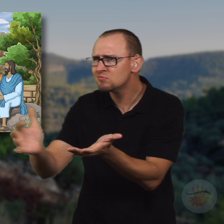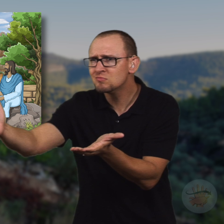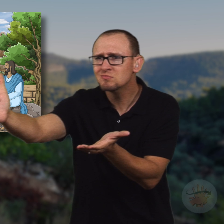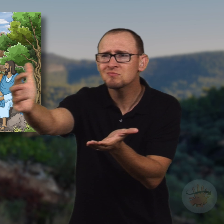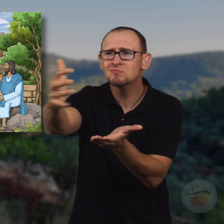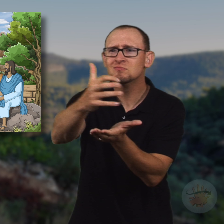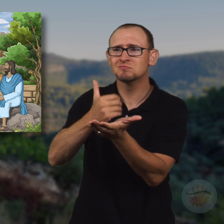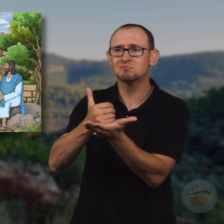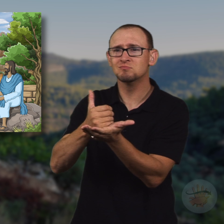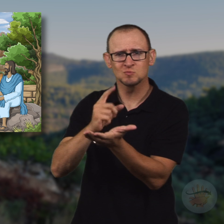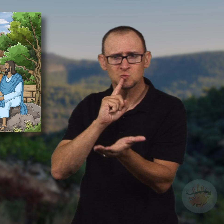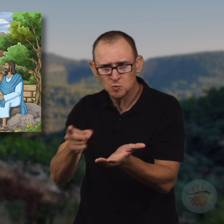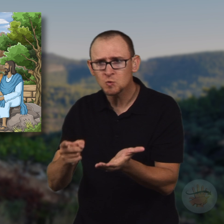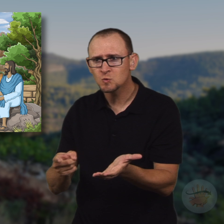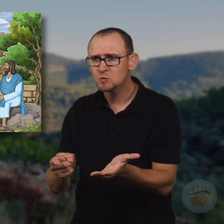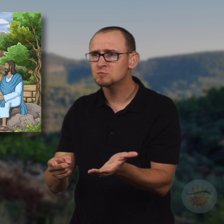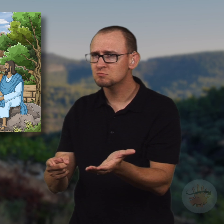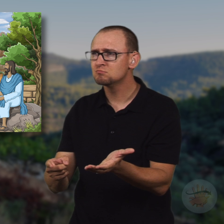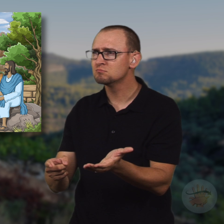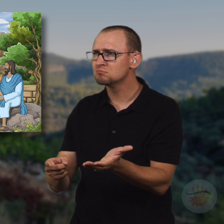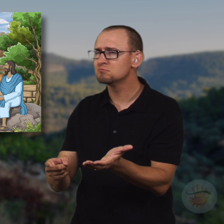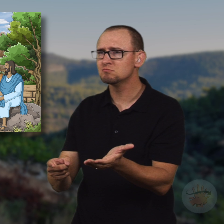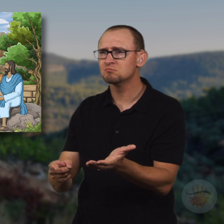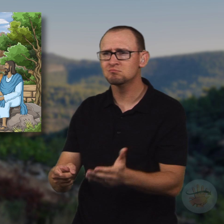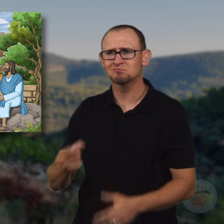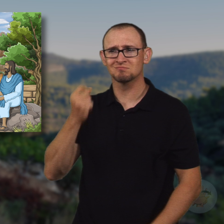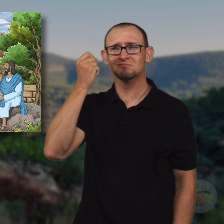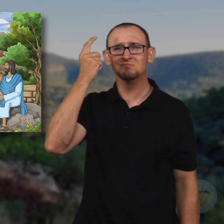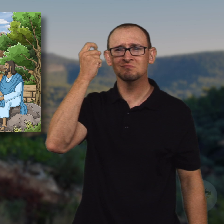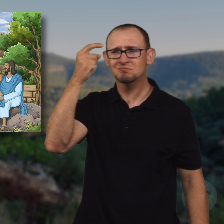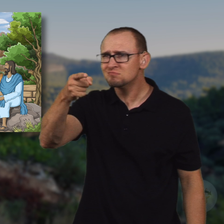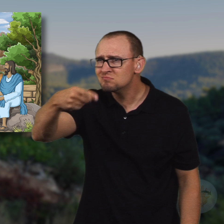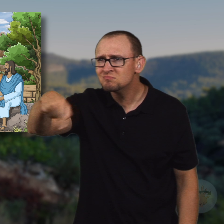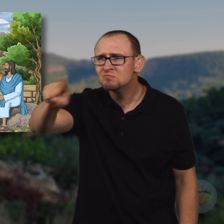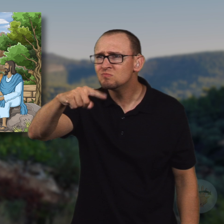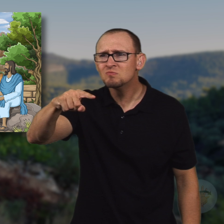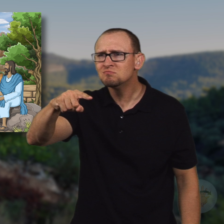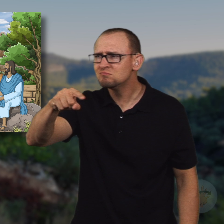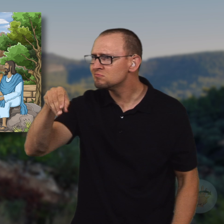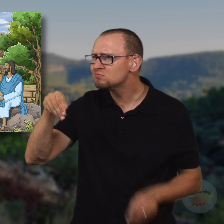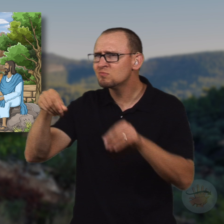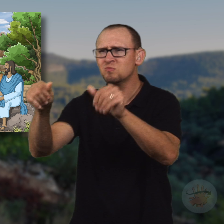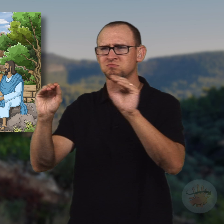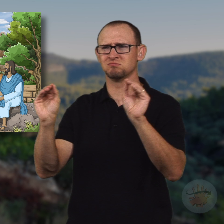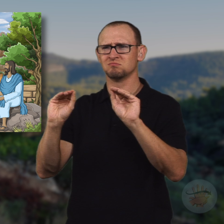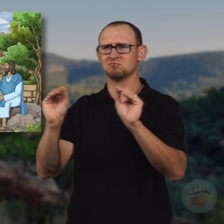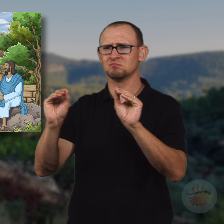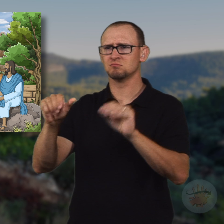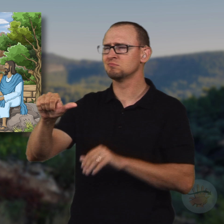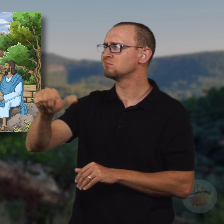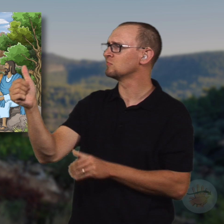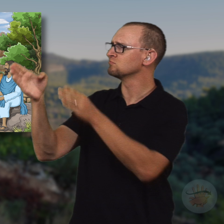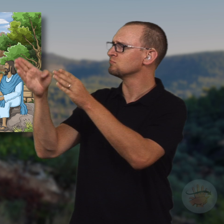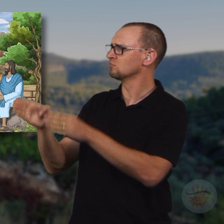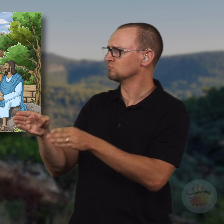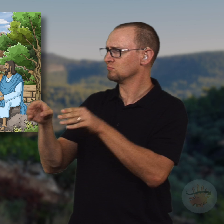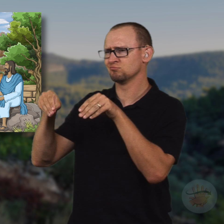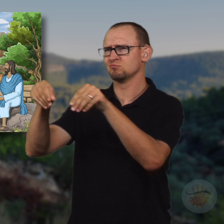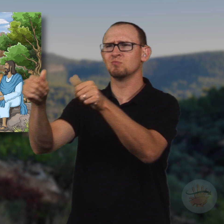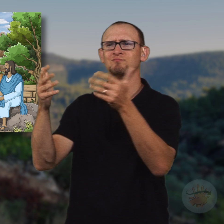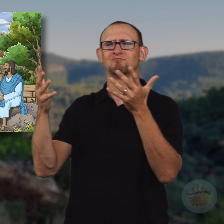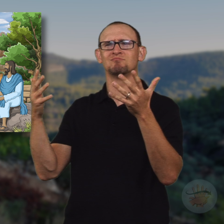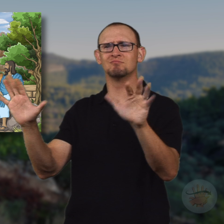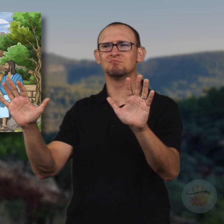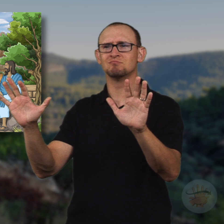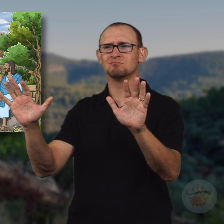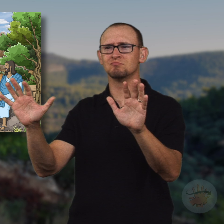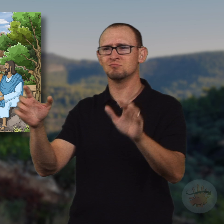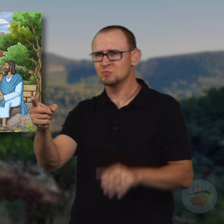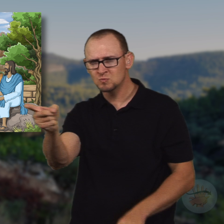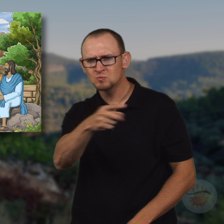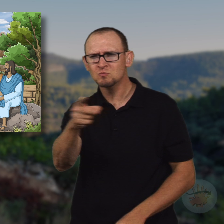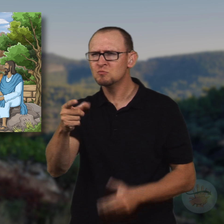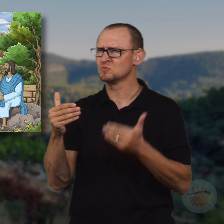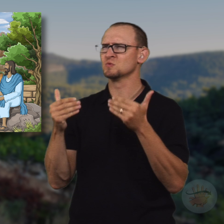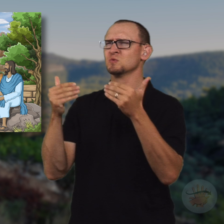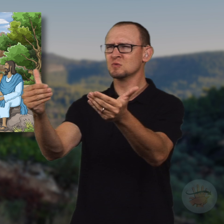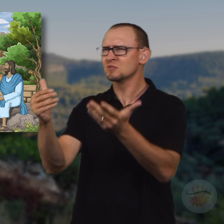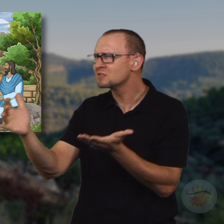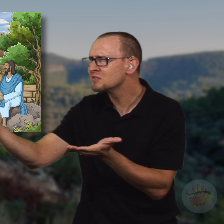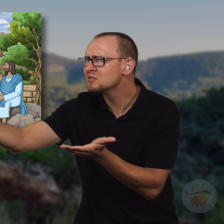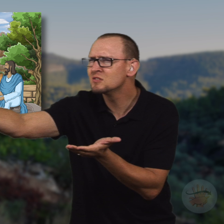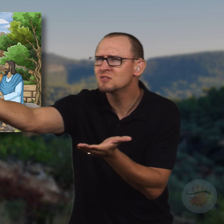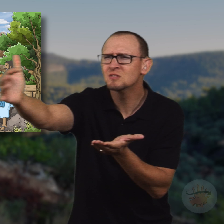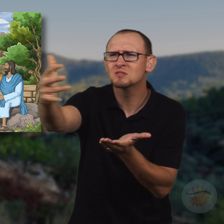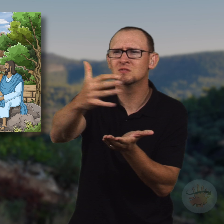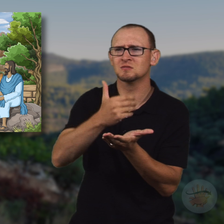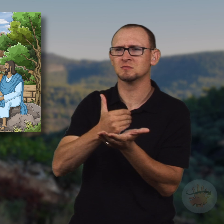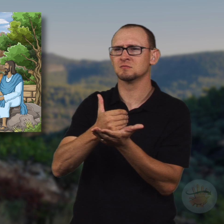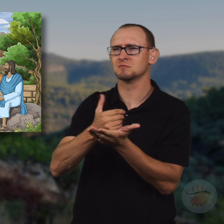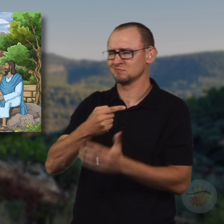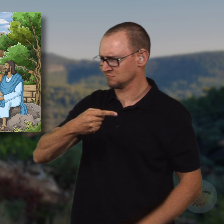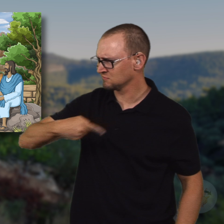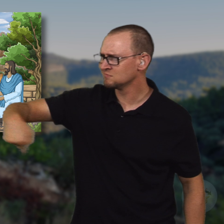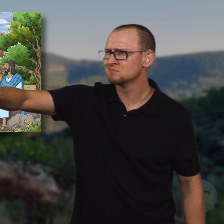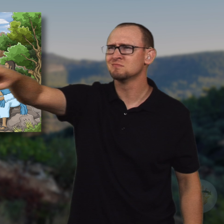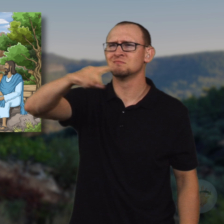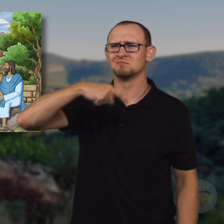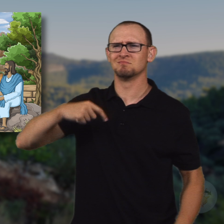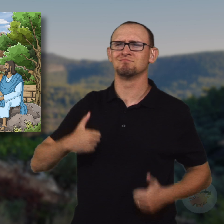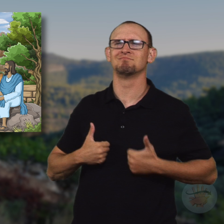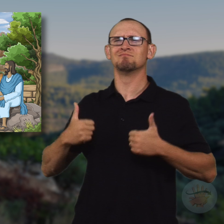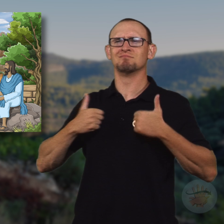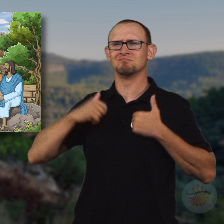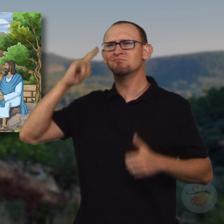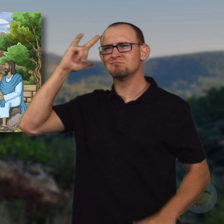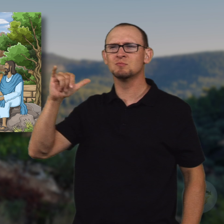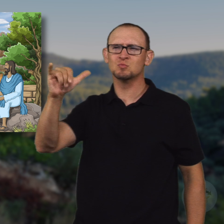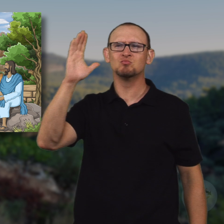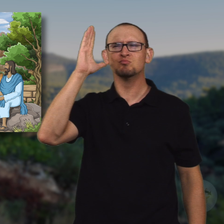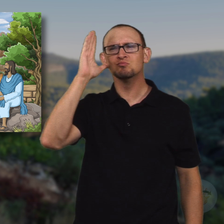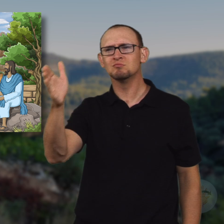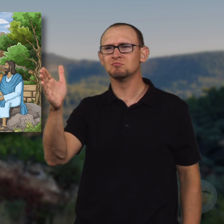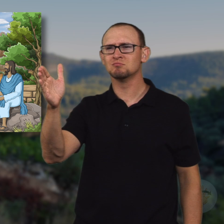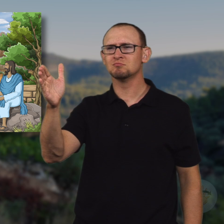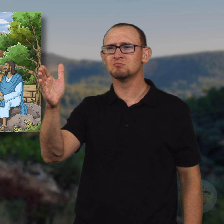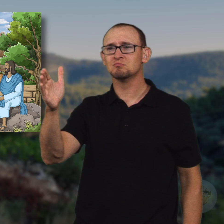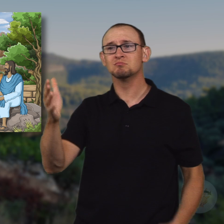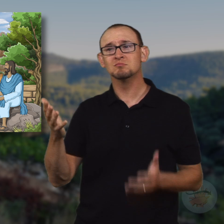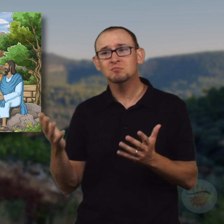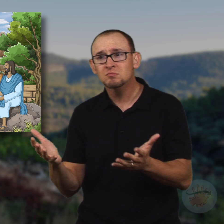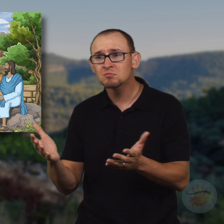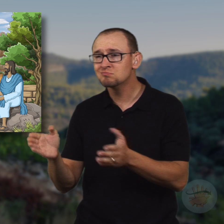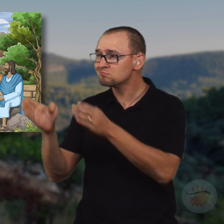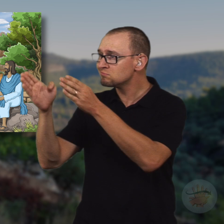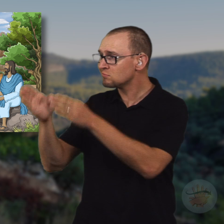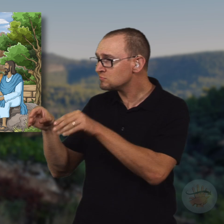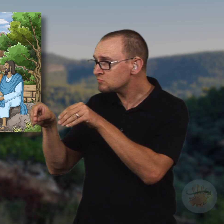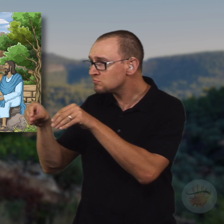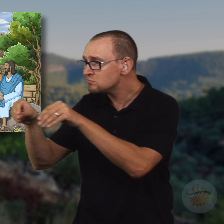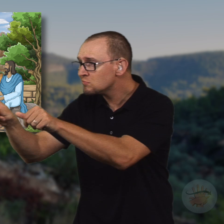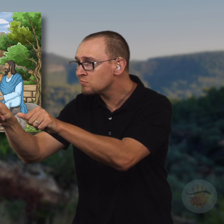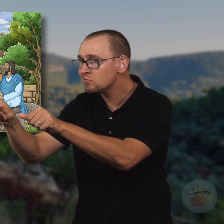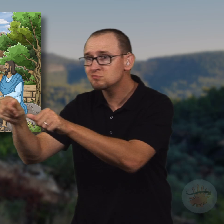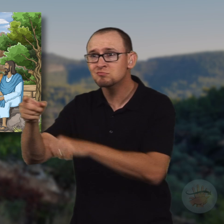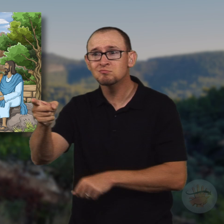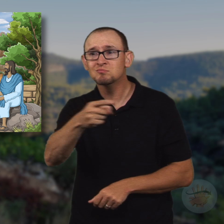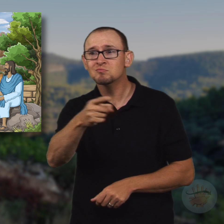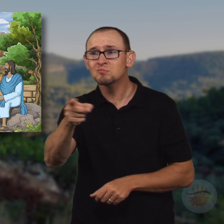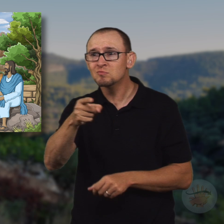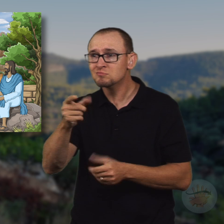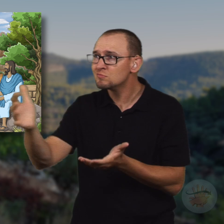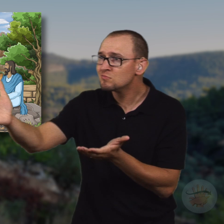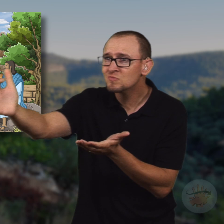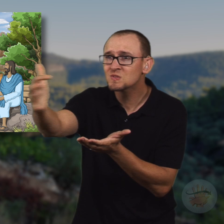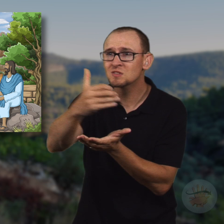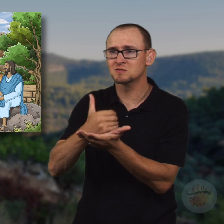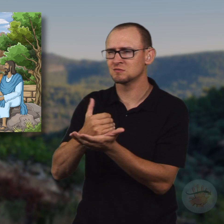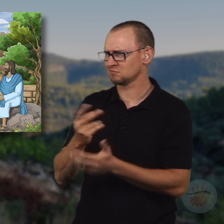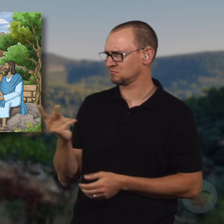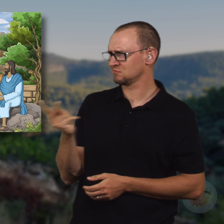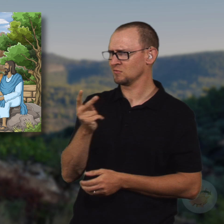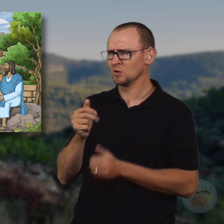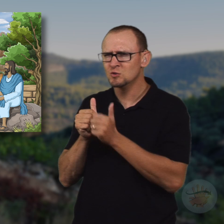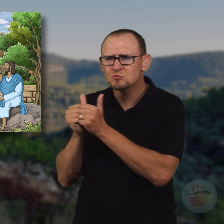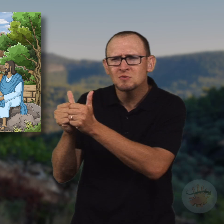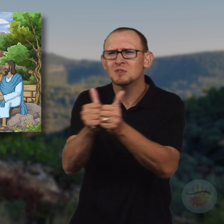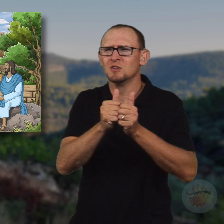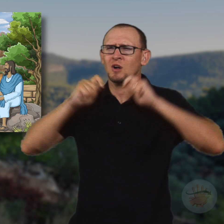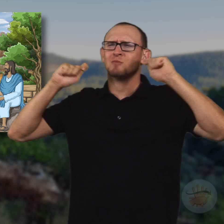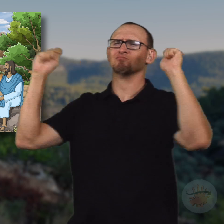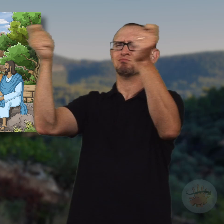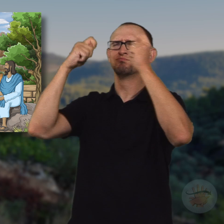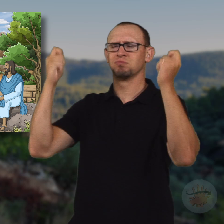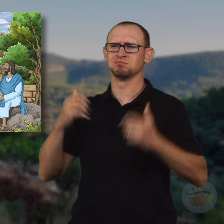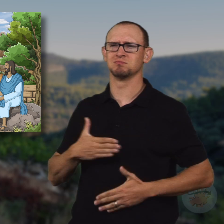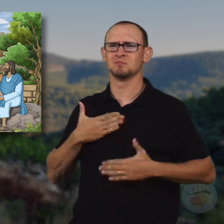For in this case the saying ‘One sows and another reaps’ is true. I sent you to reap what you have not worked for;